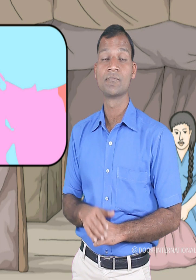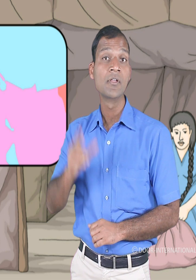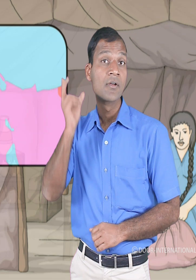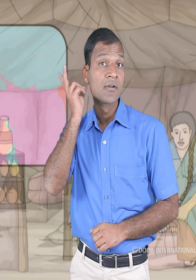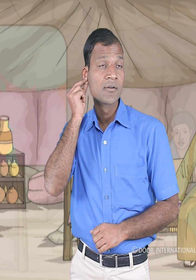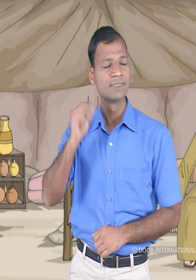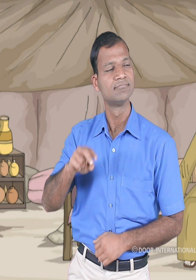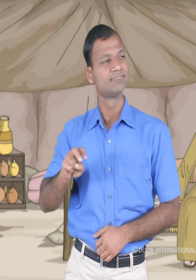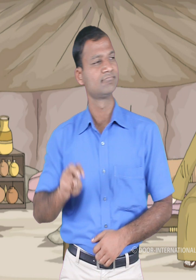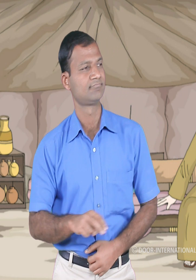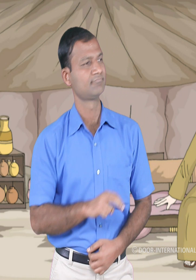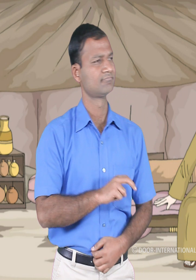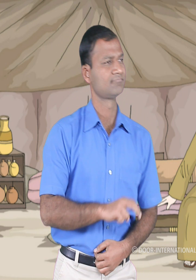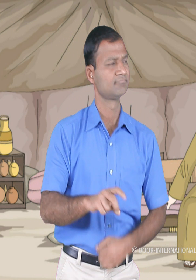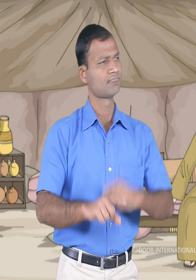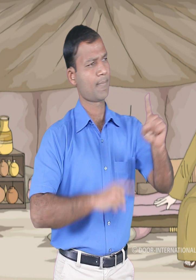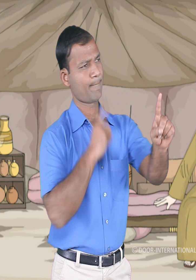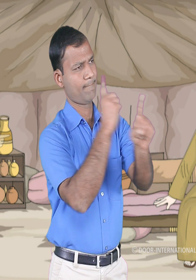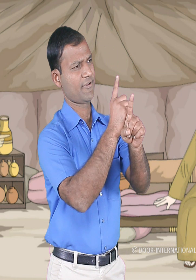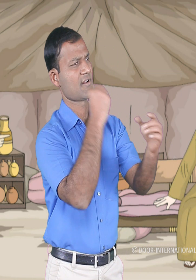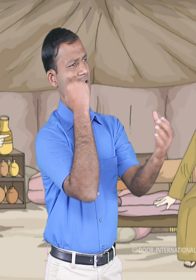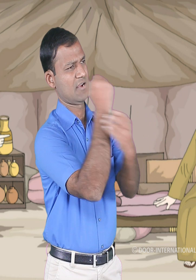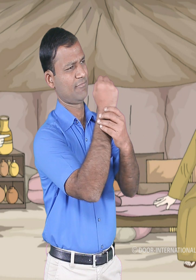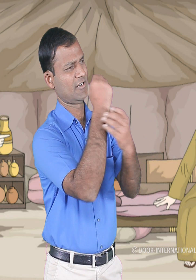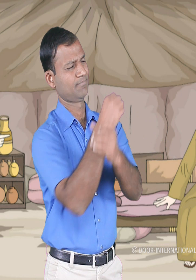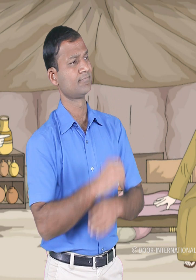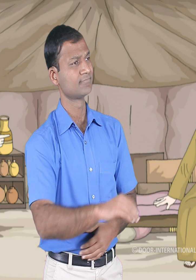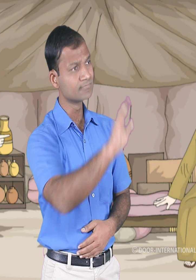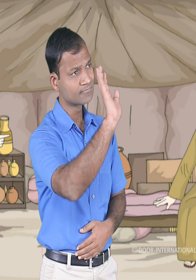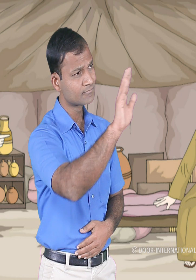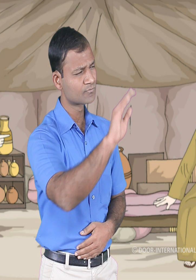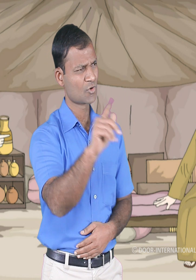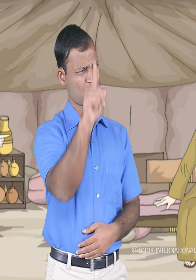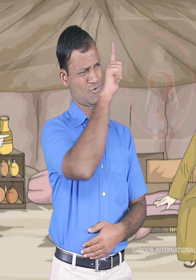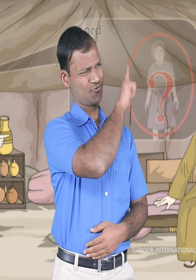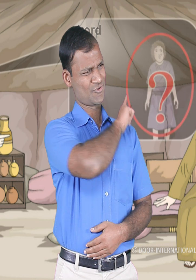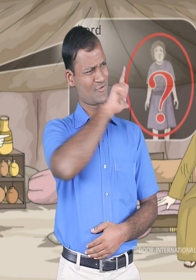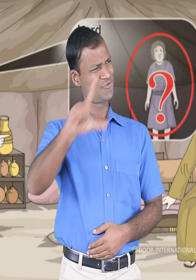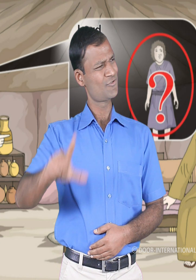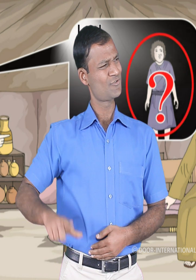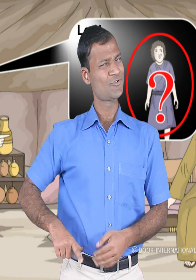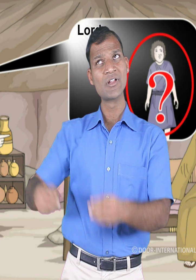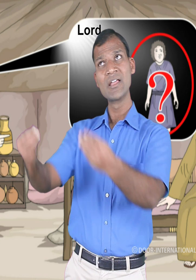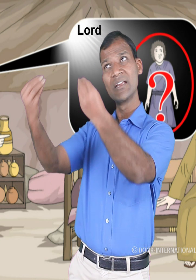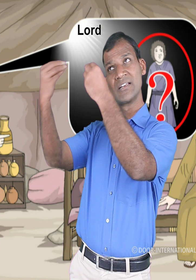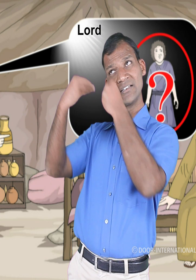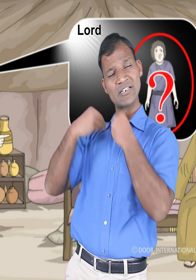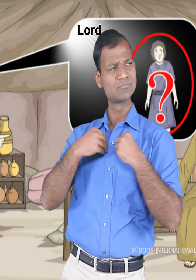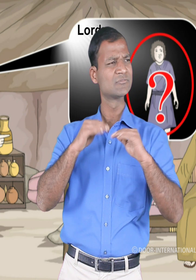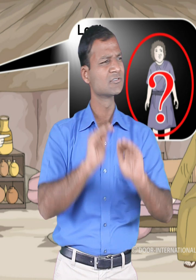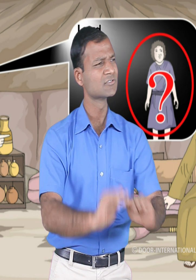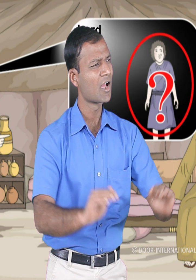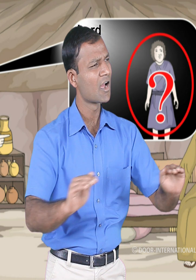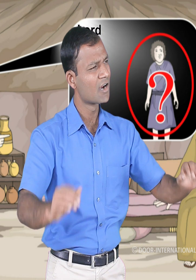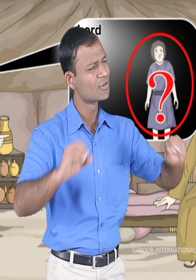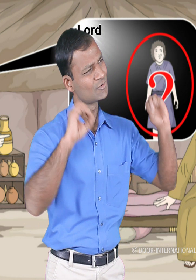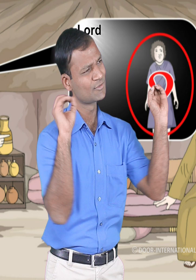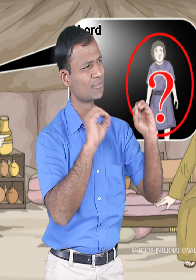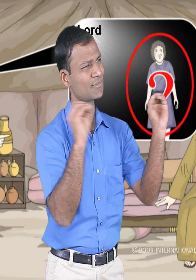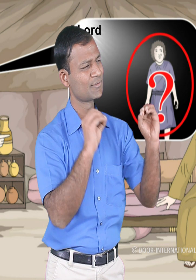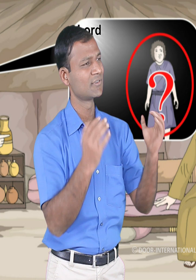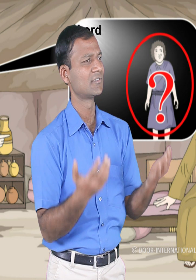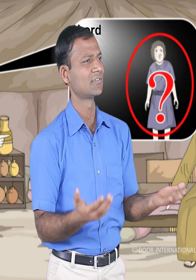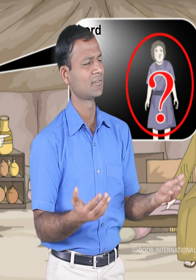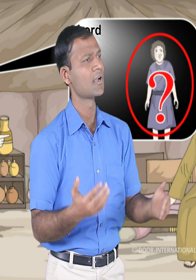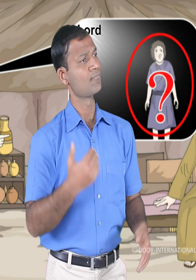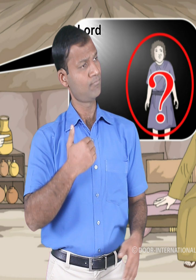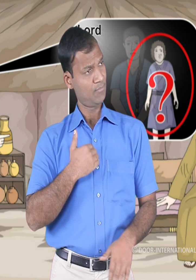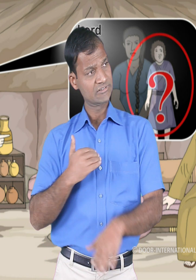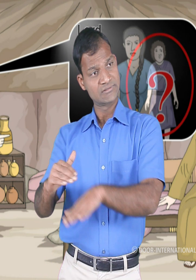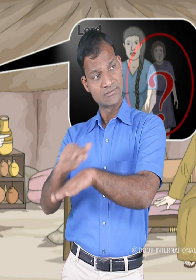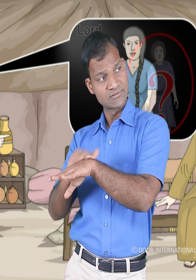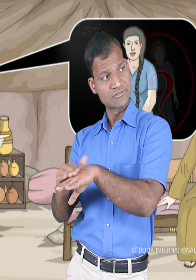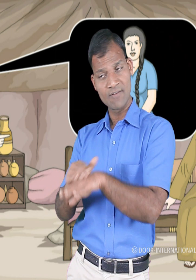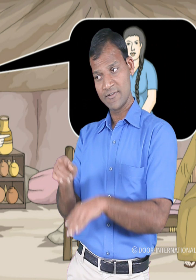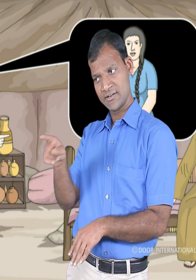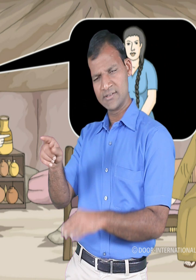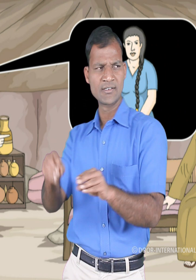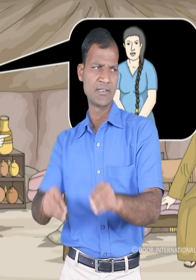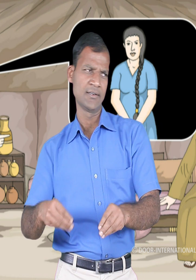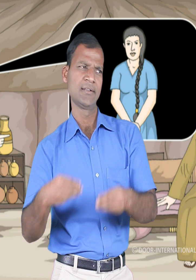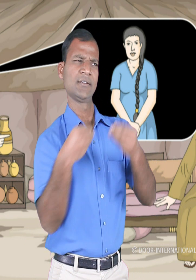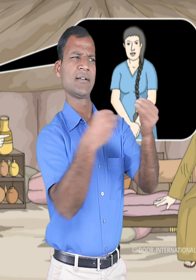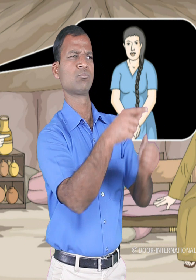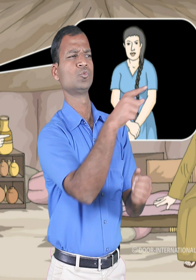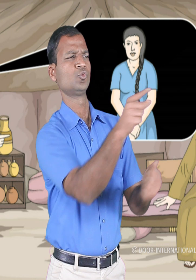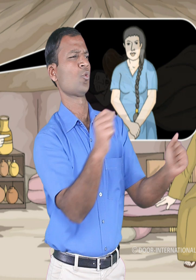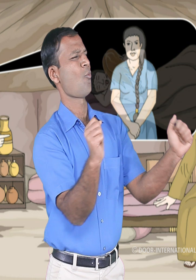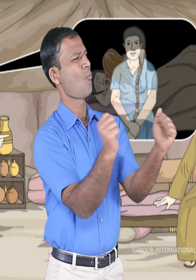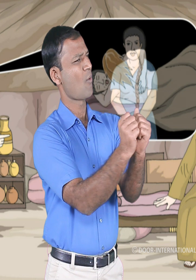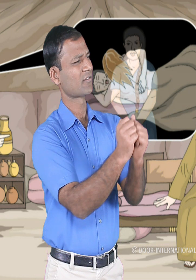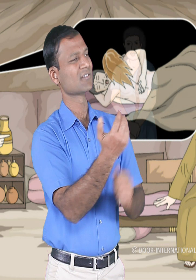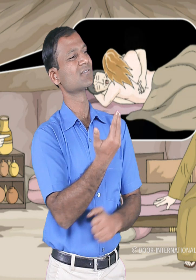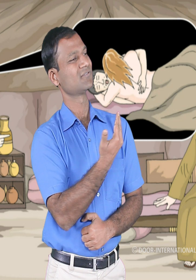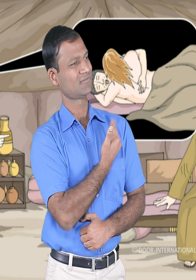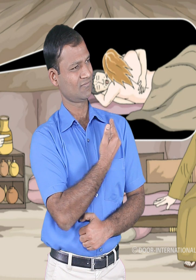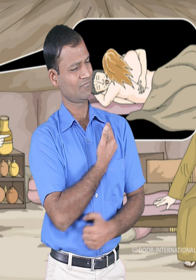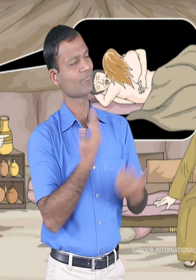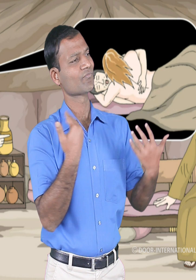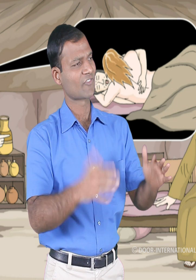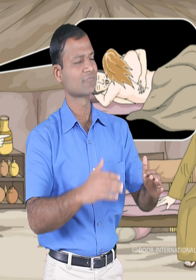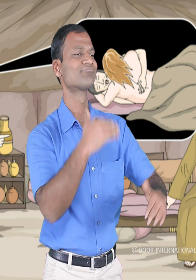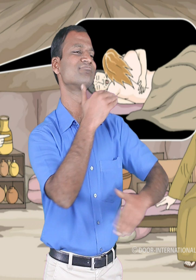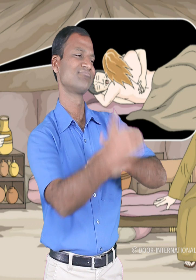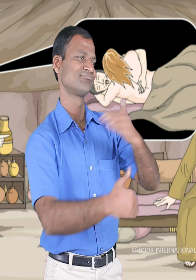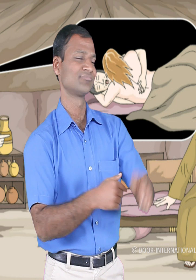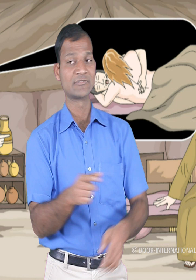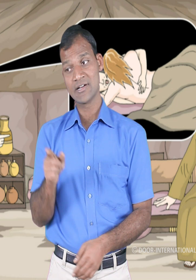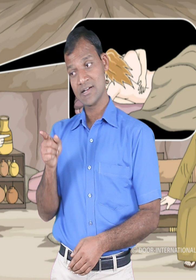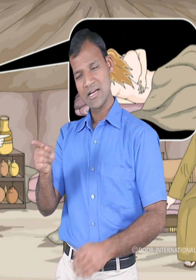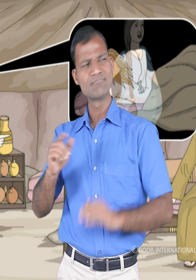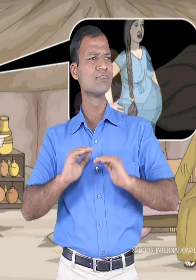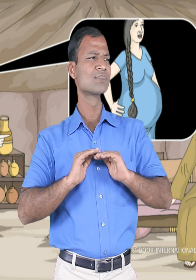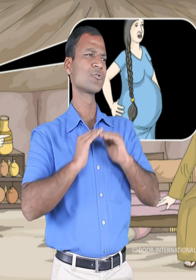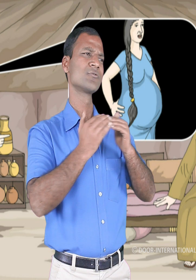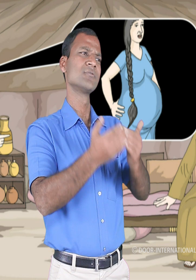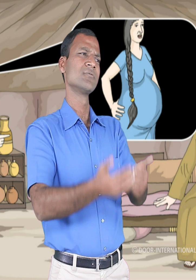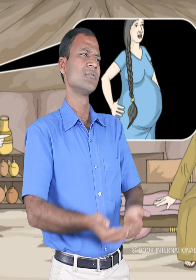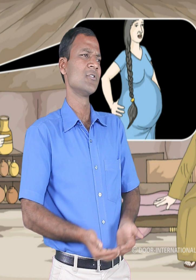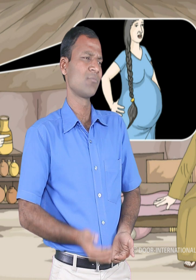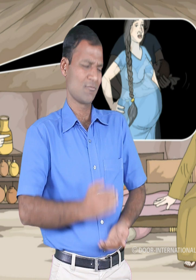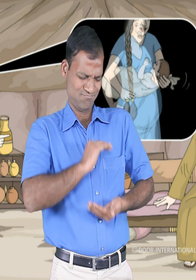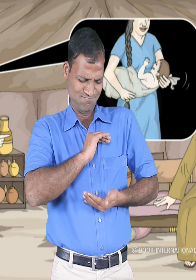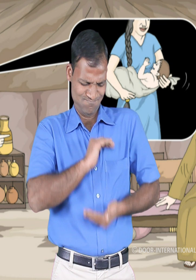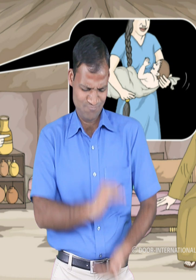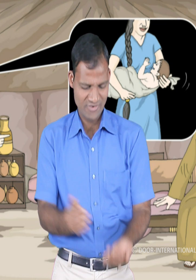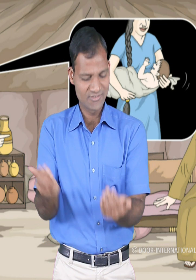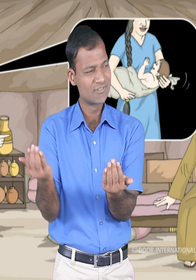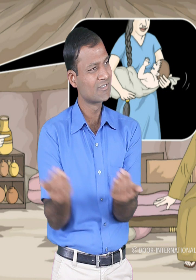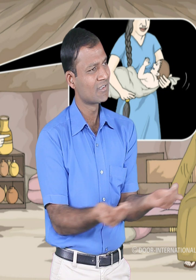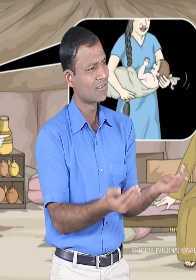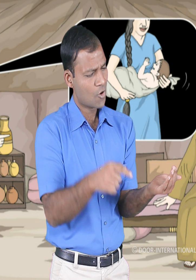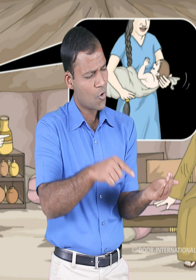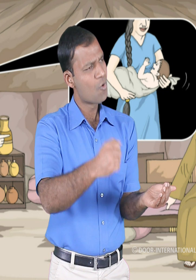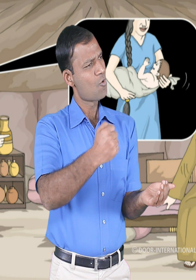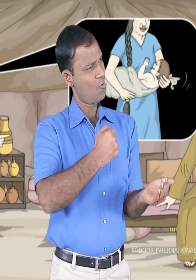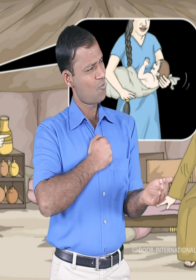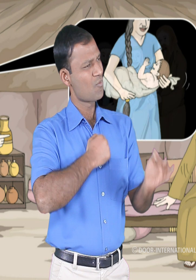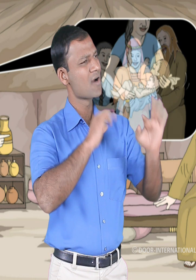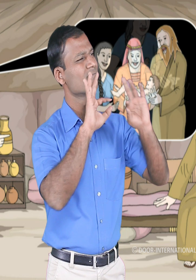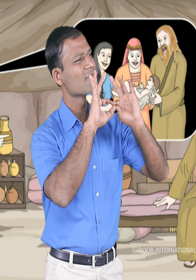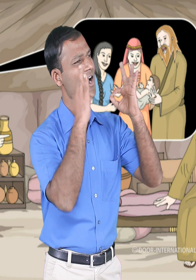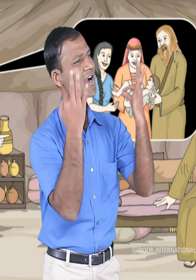So Sarai said to Abram, “Look now, the LORD has prevented me from bearing children. Please go to my maidservant;